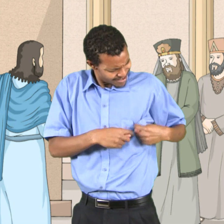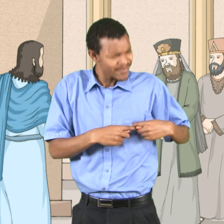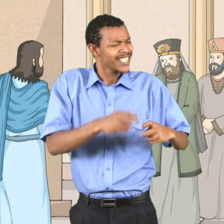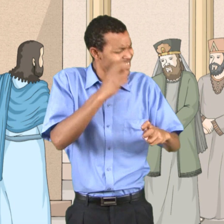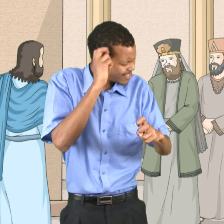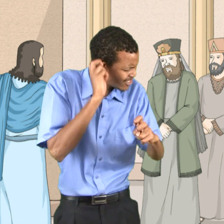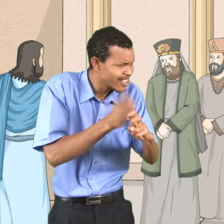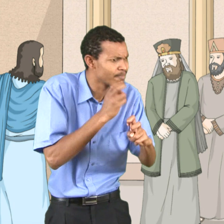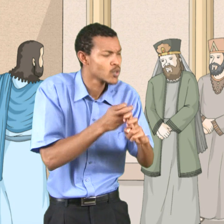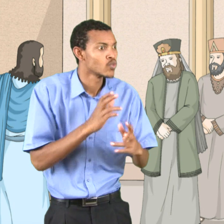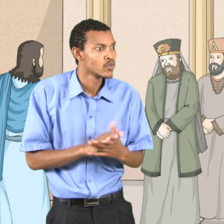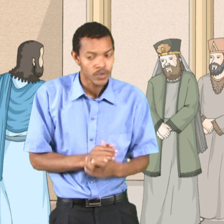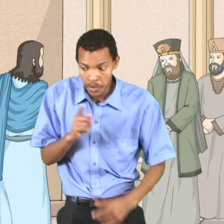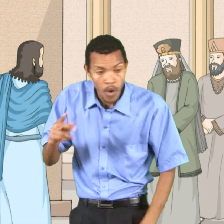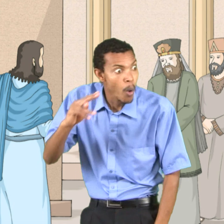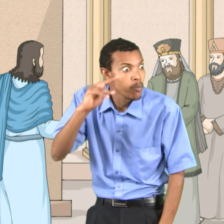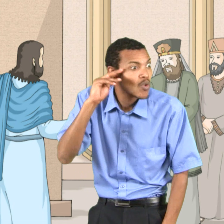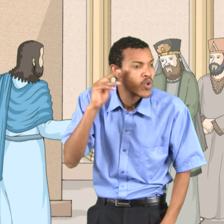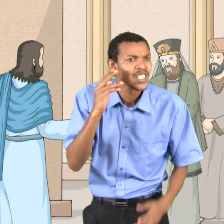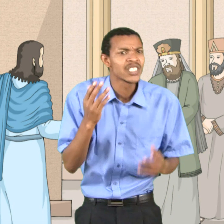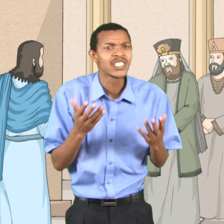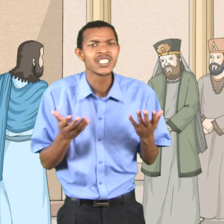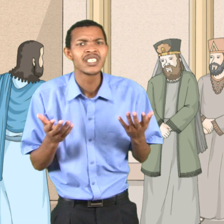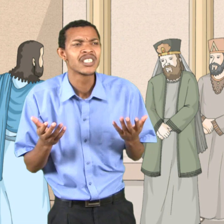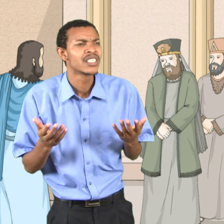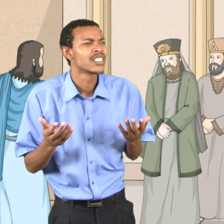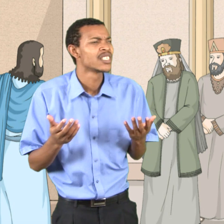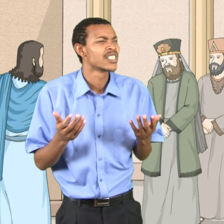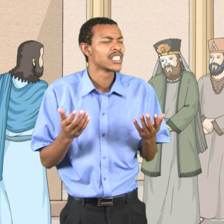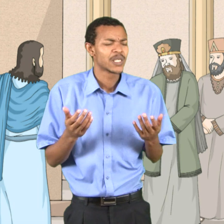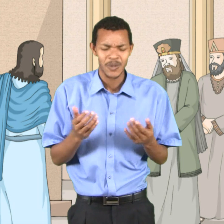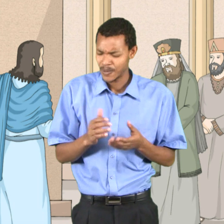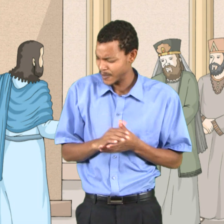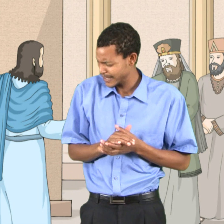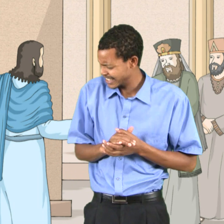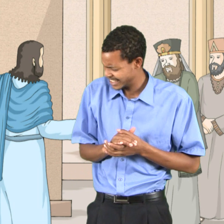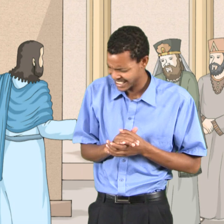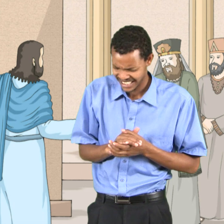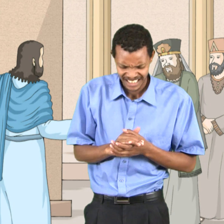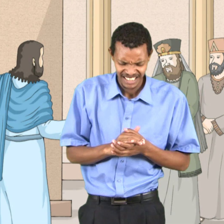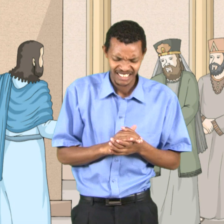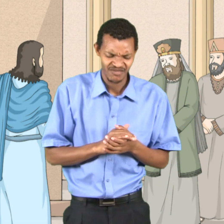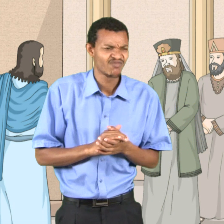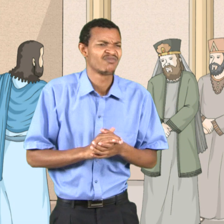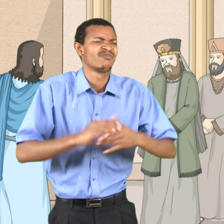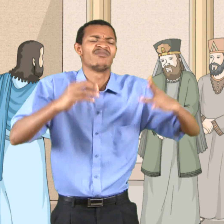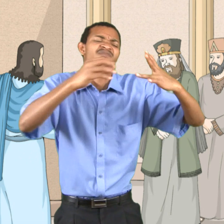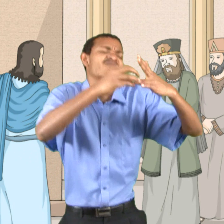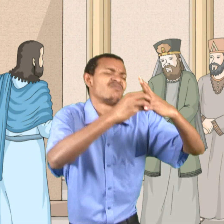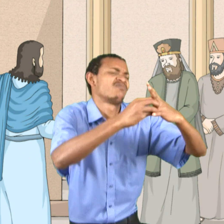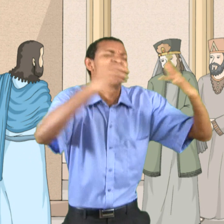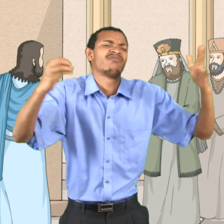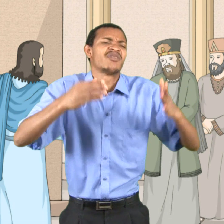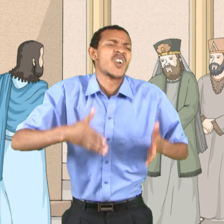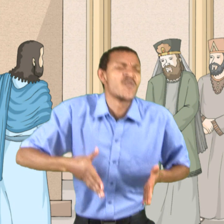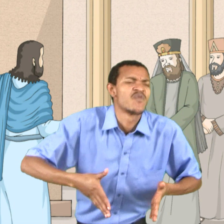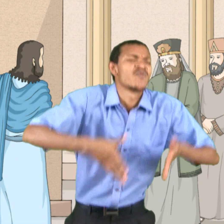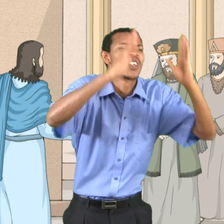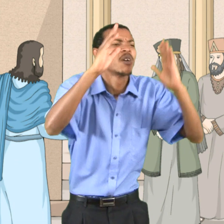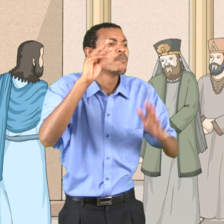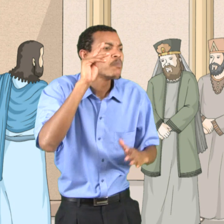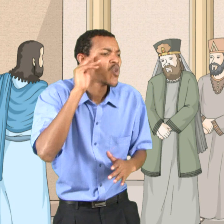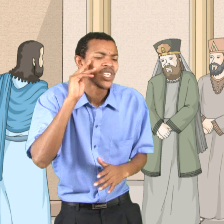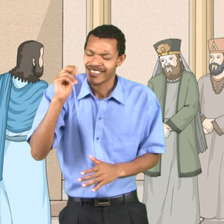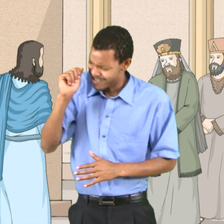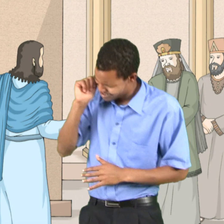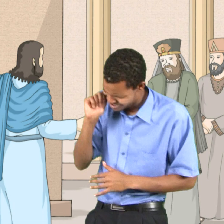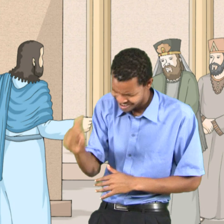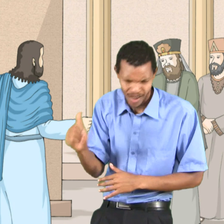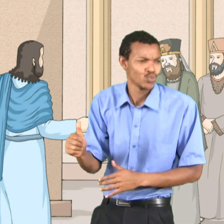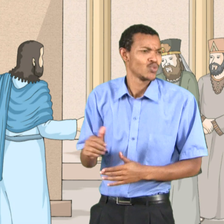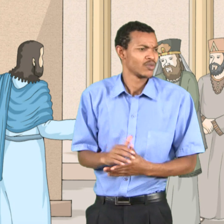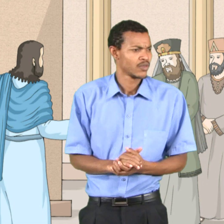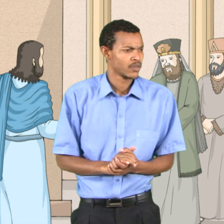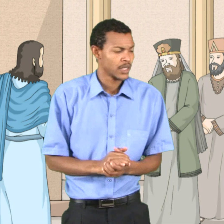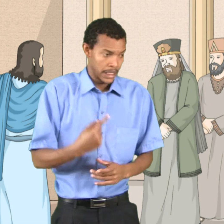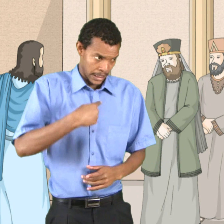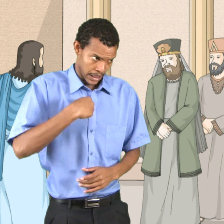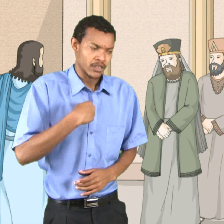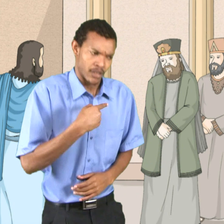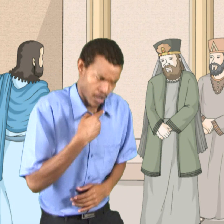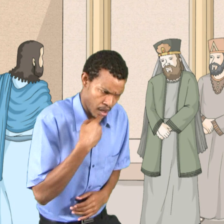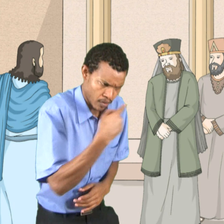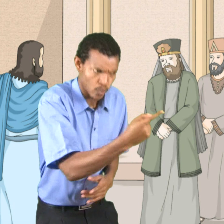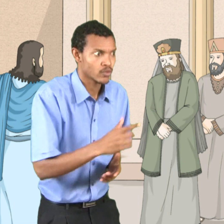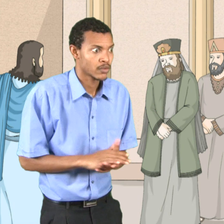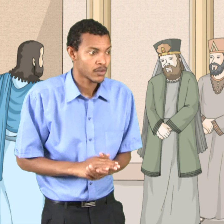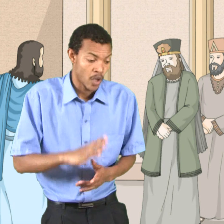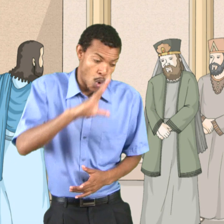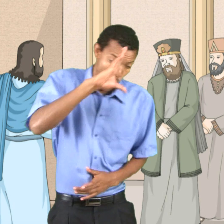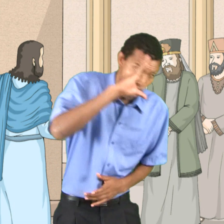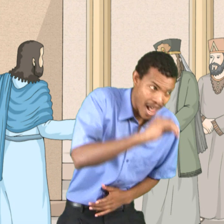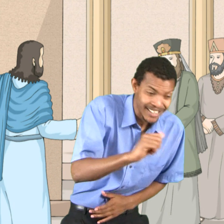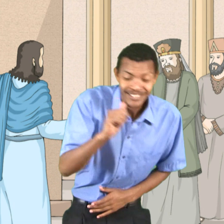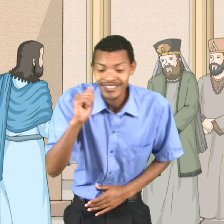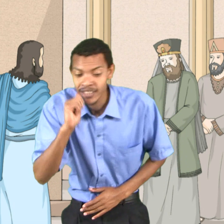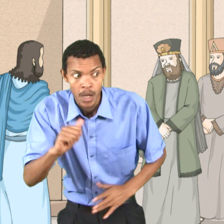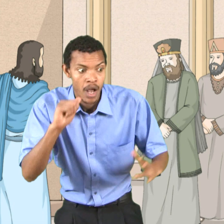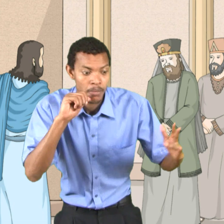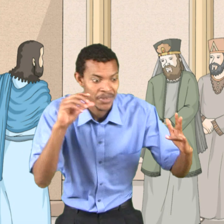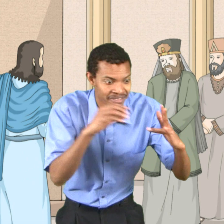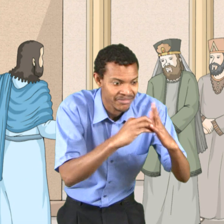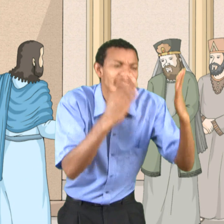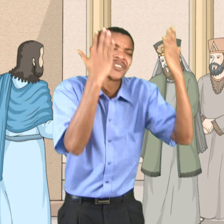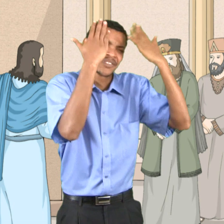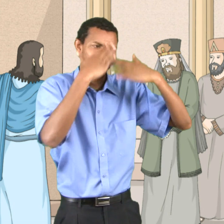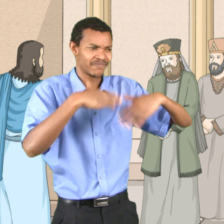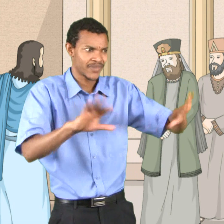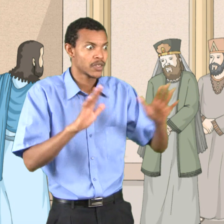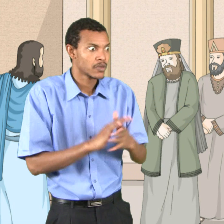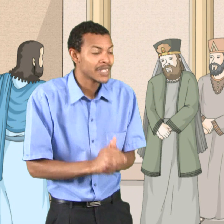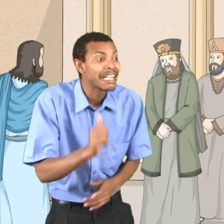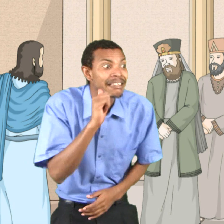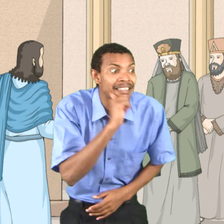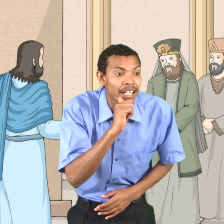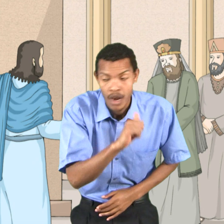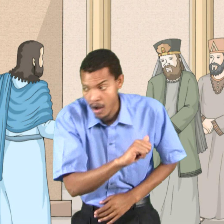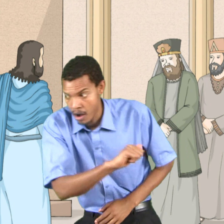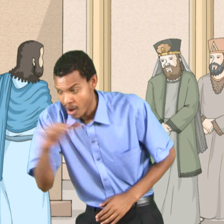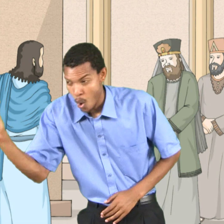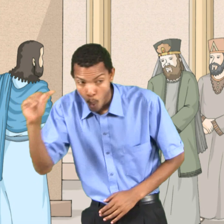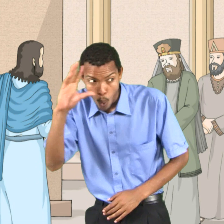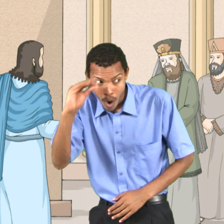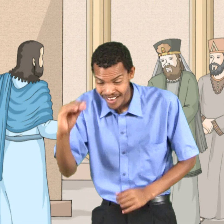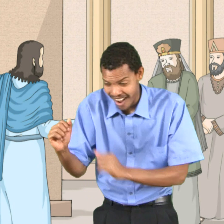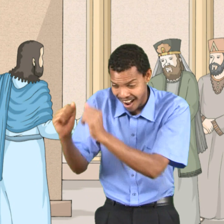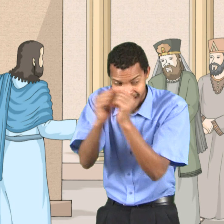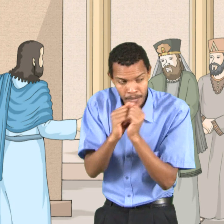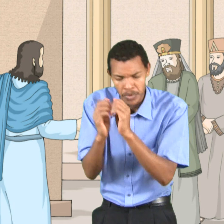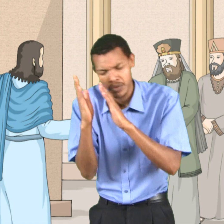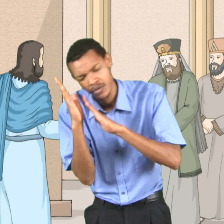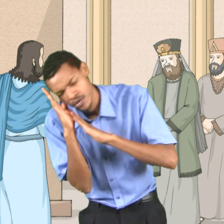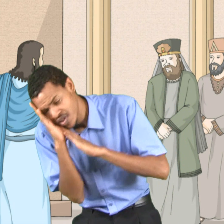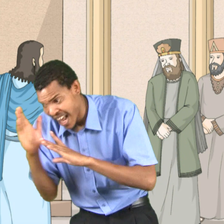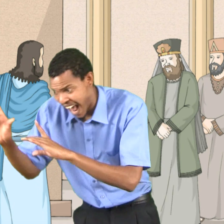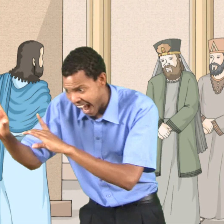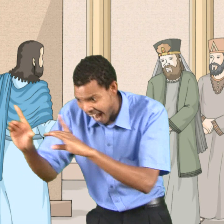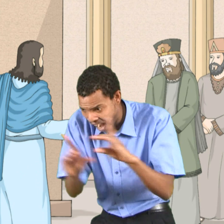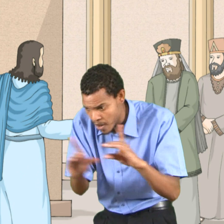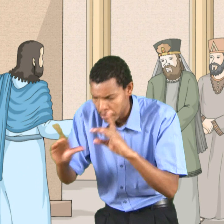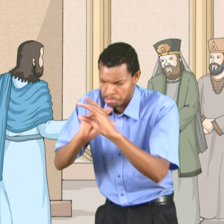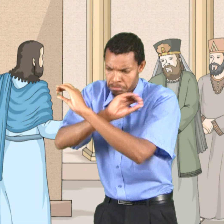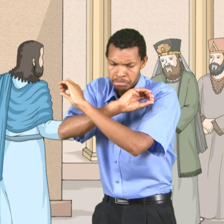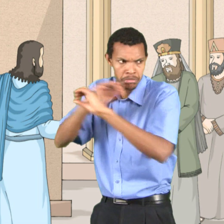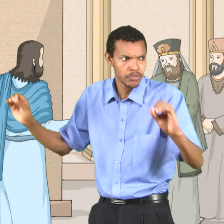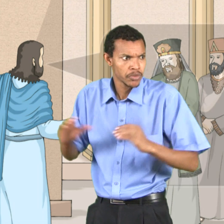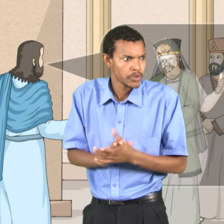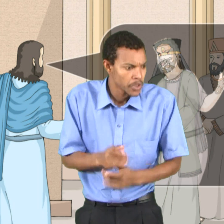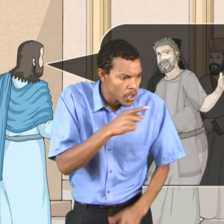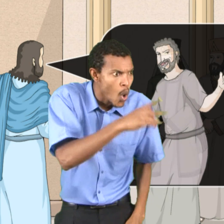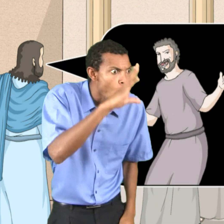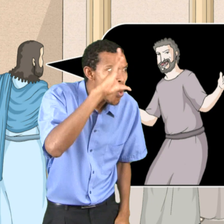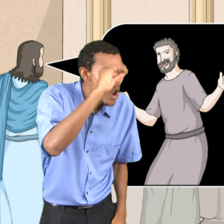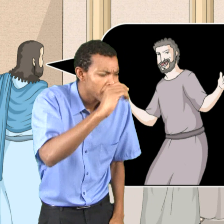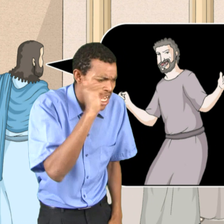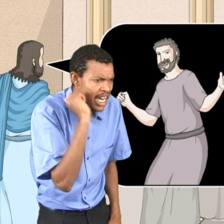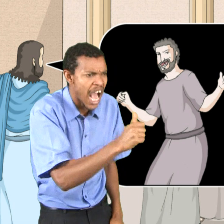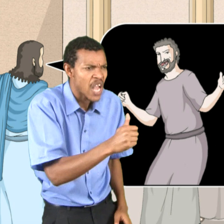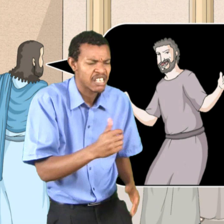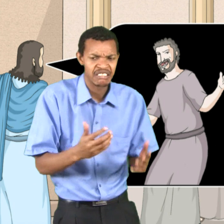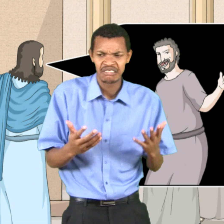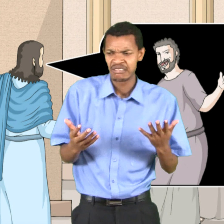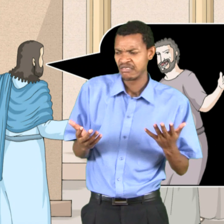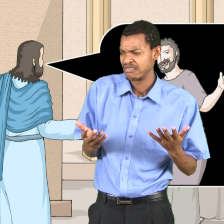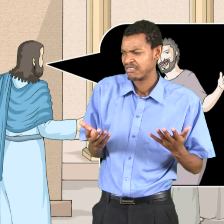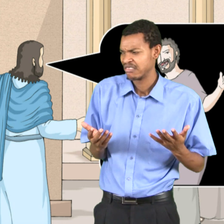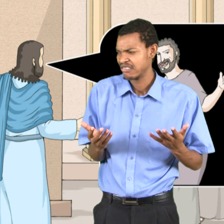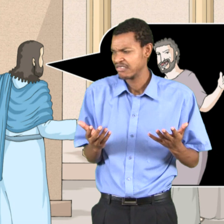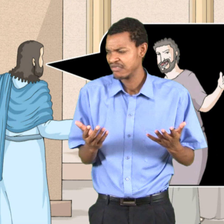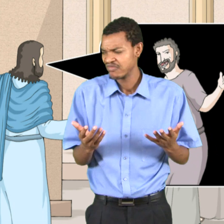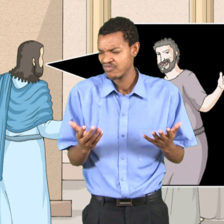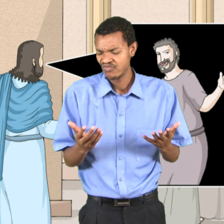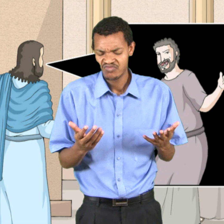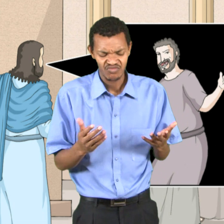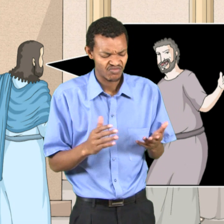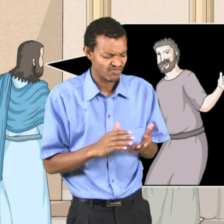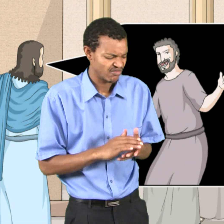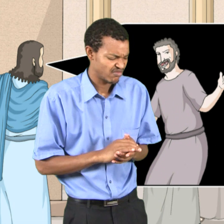but it was not this way from the beginning.